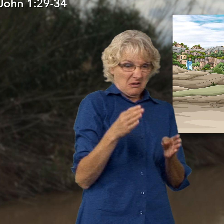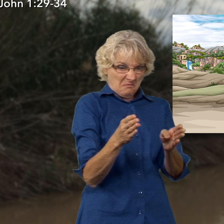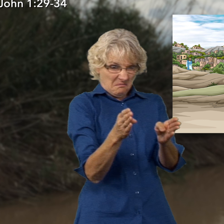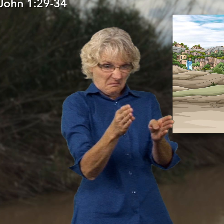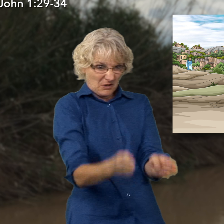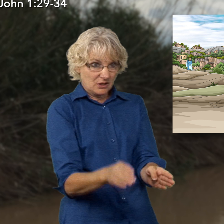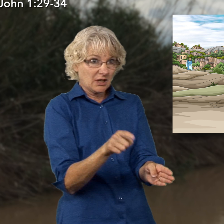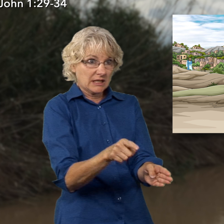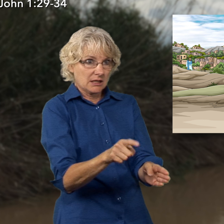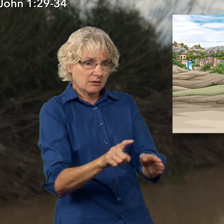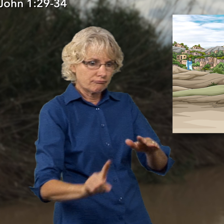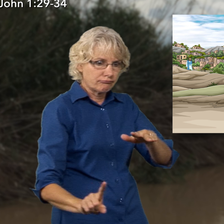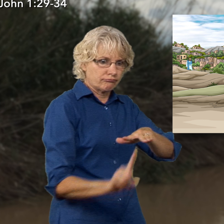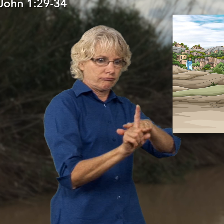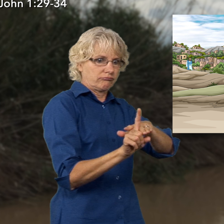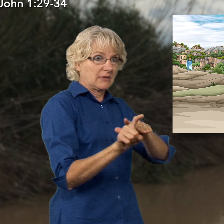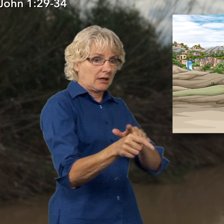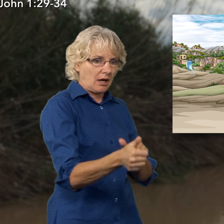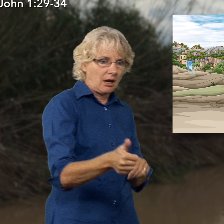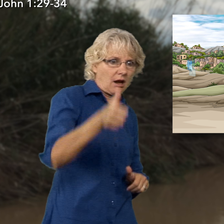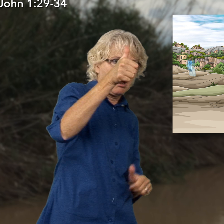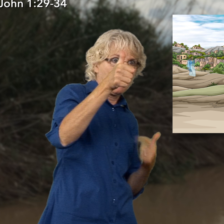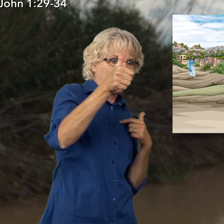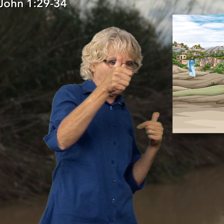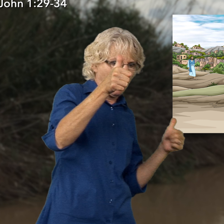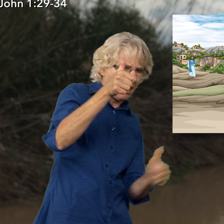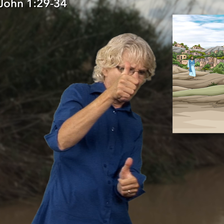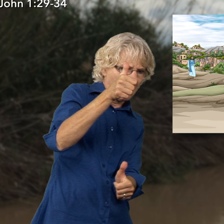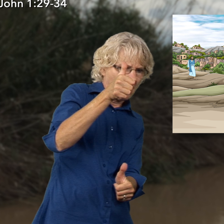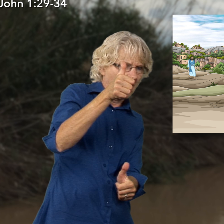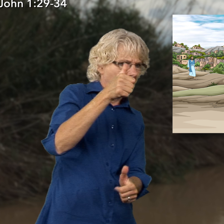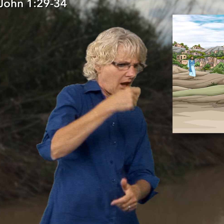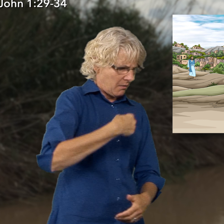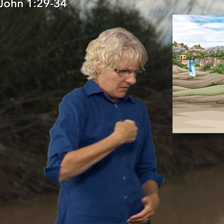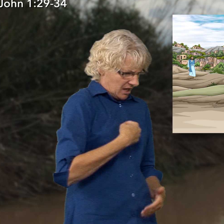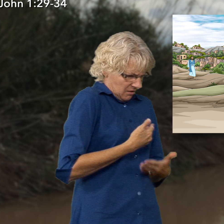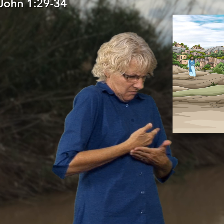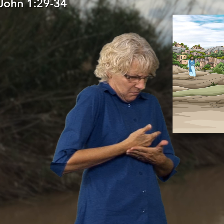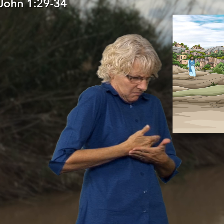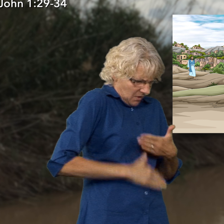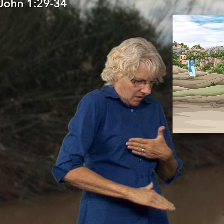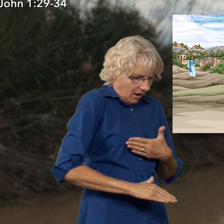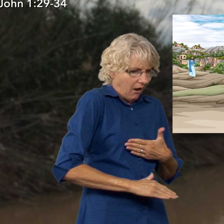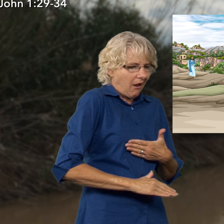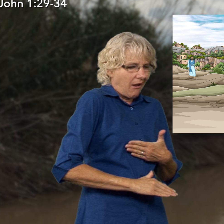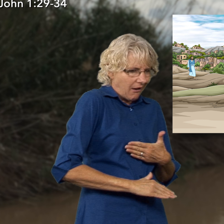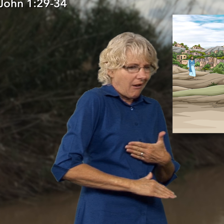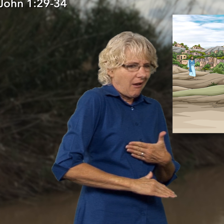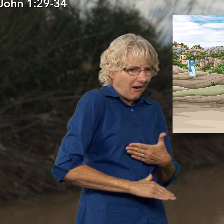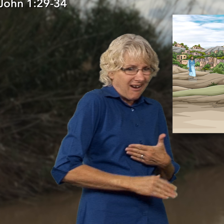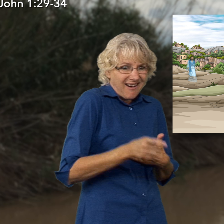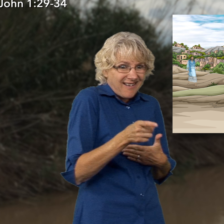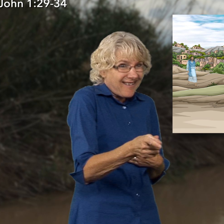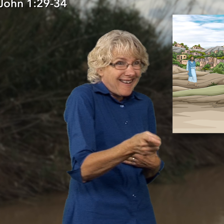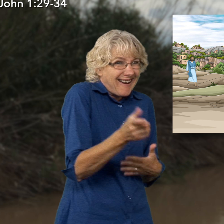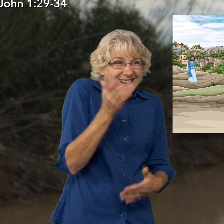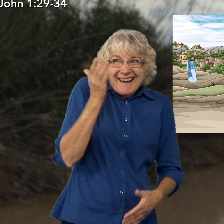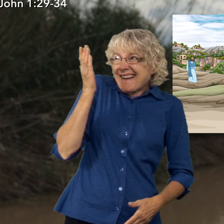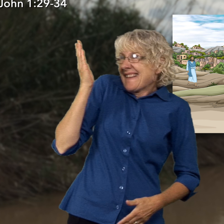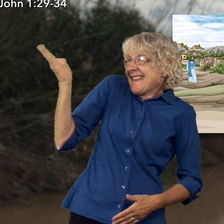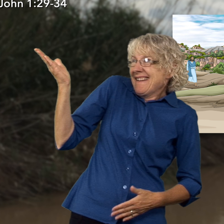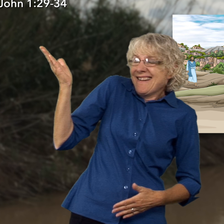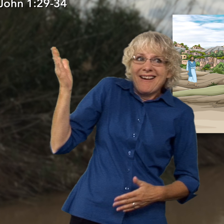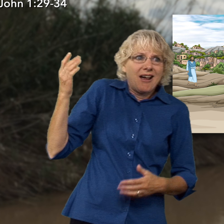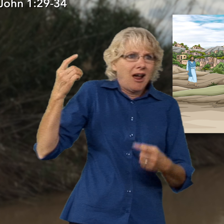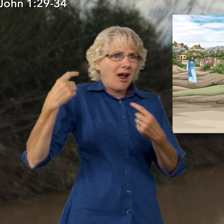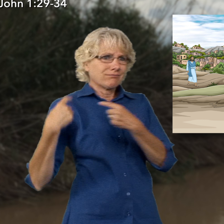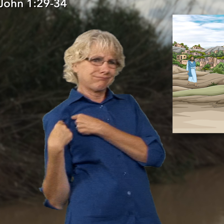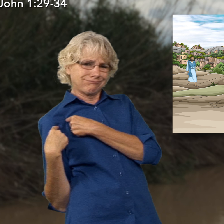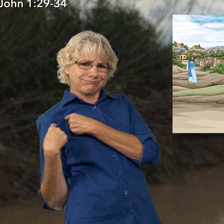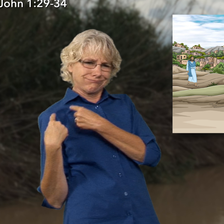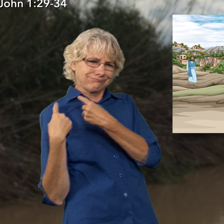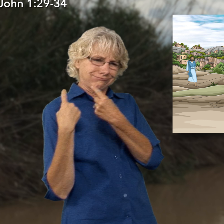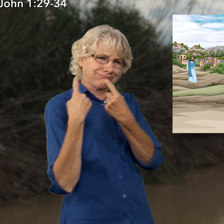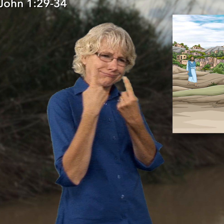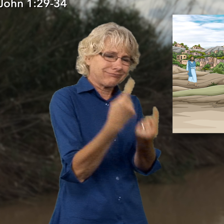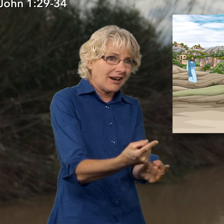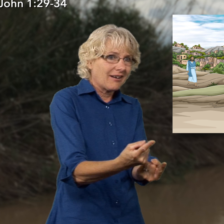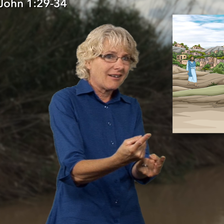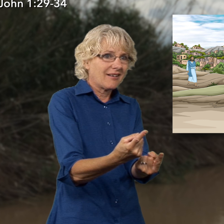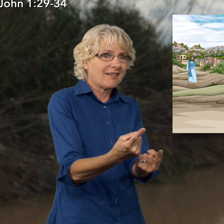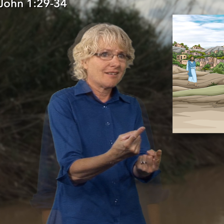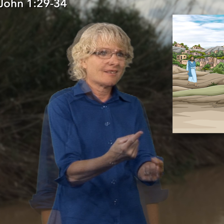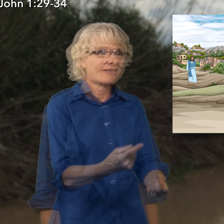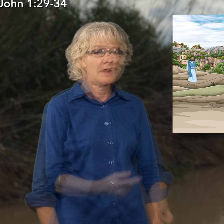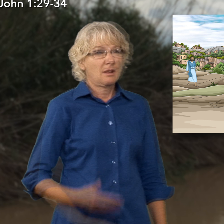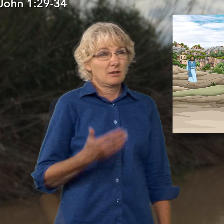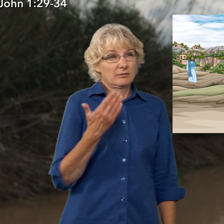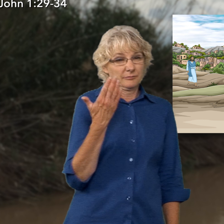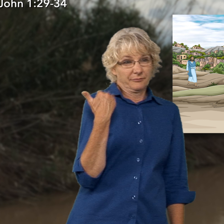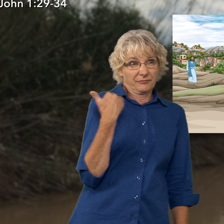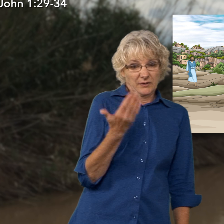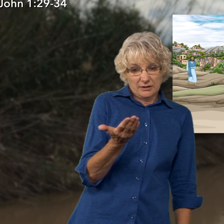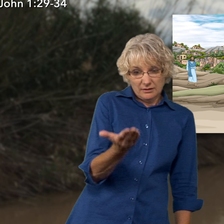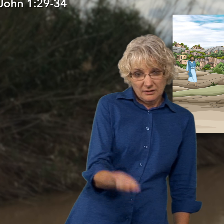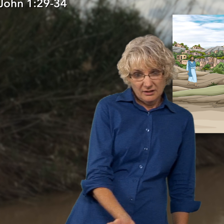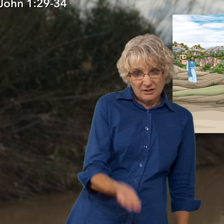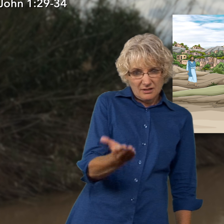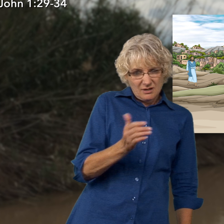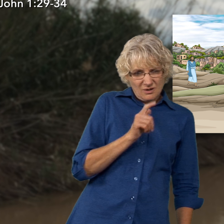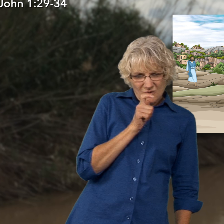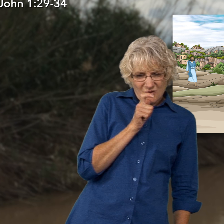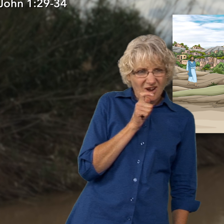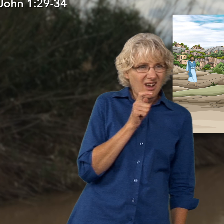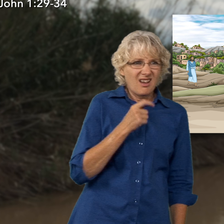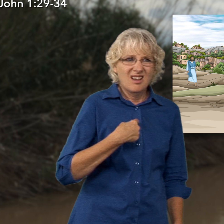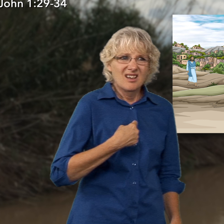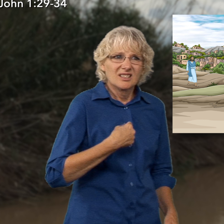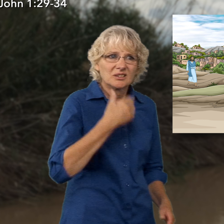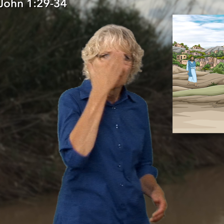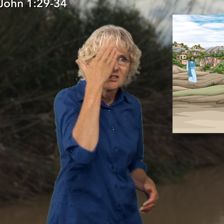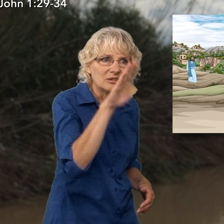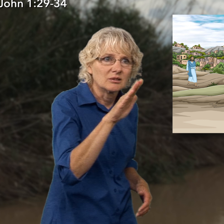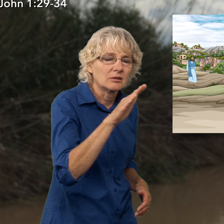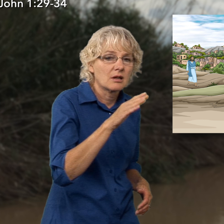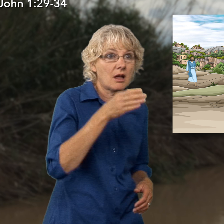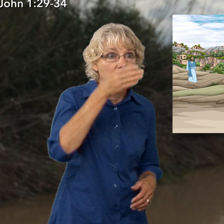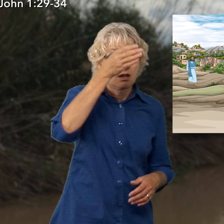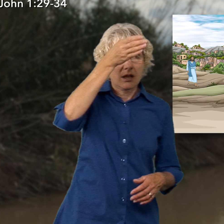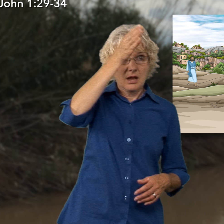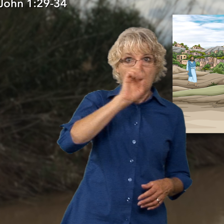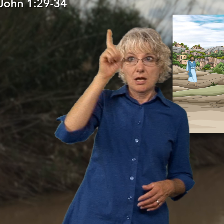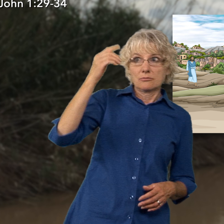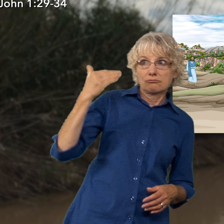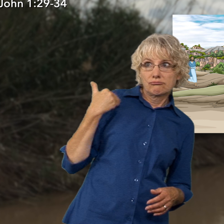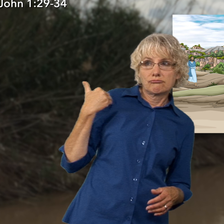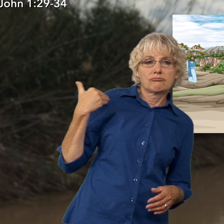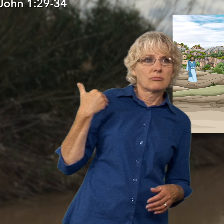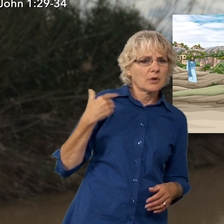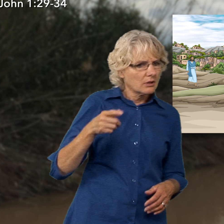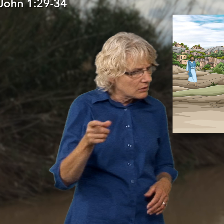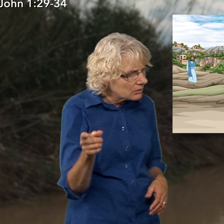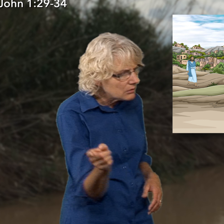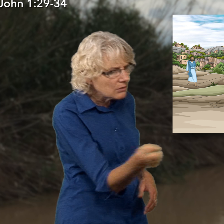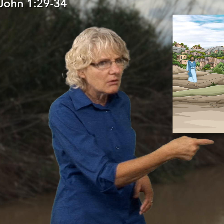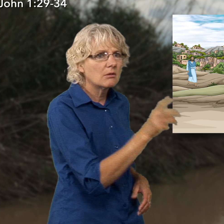The next day John saw Jesus coming toward him and said, “Look, the Lamb of God, who takes away the sin of the world!